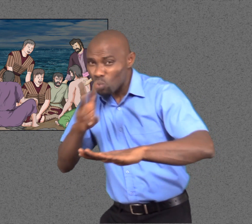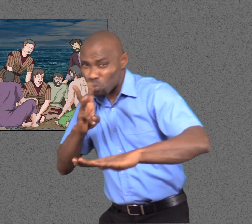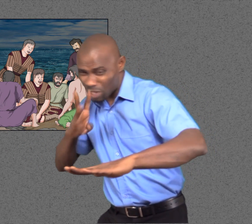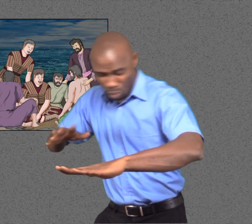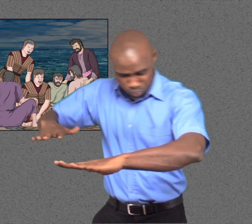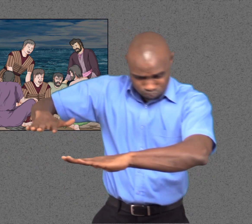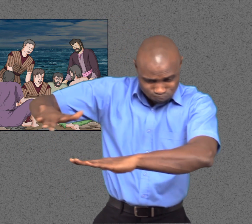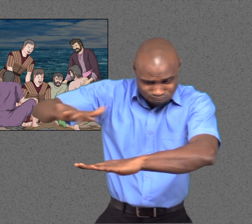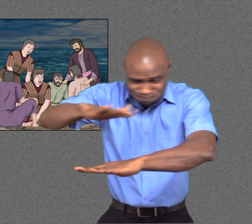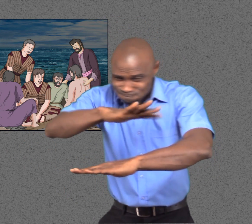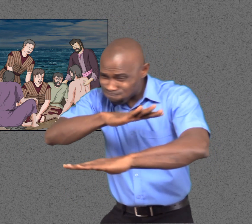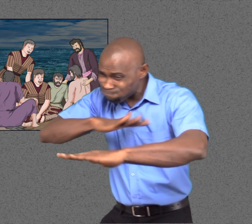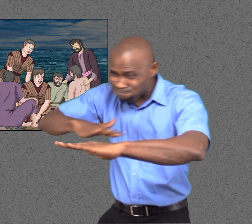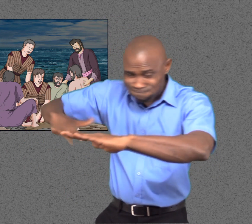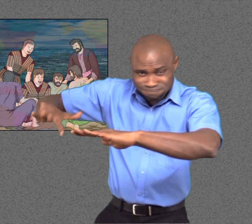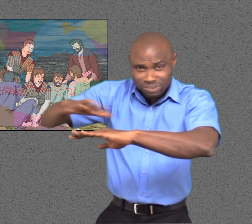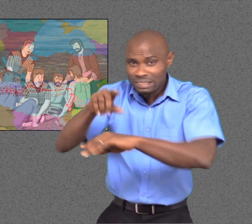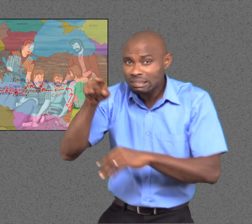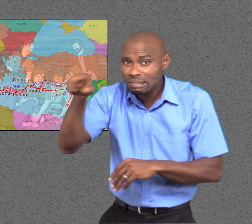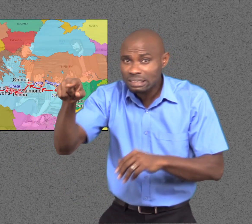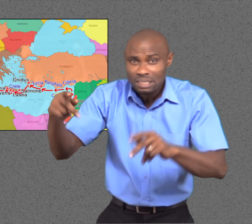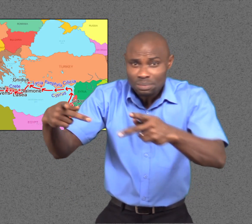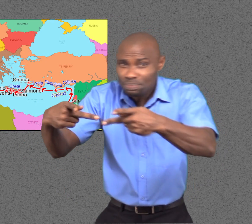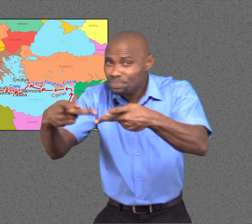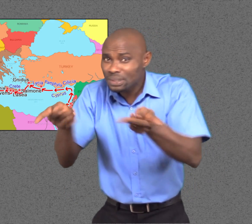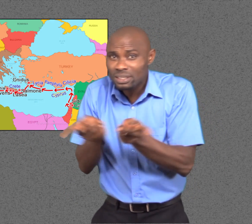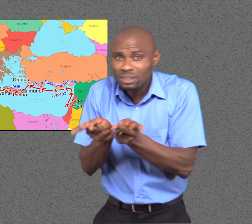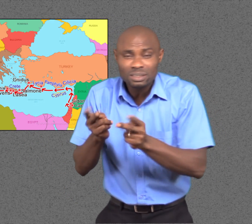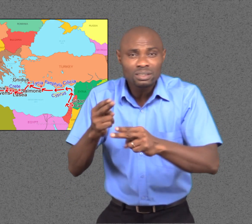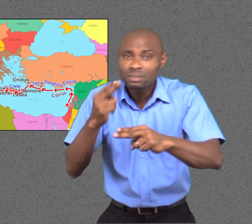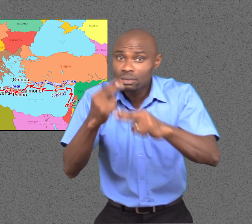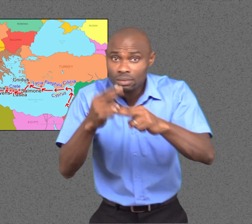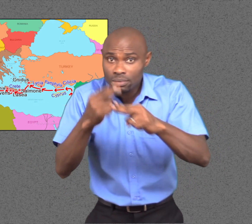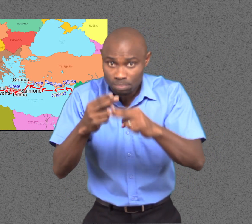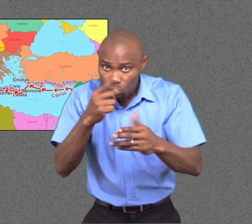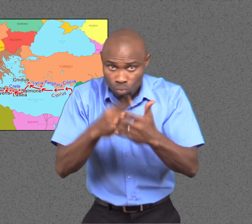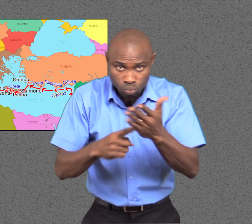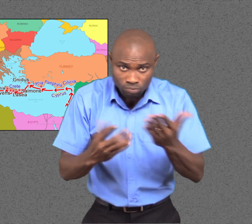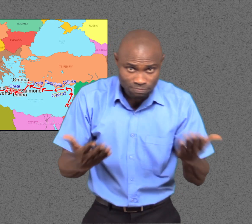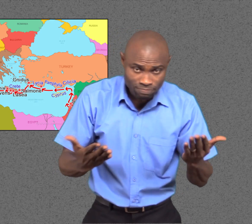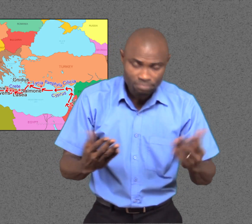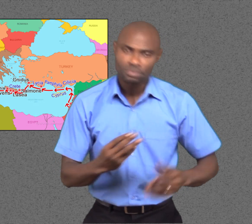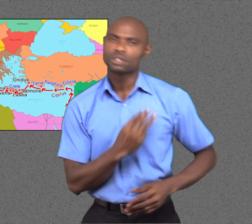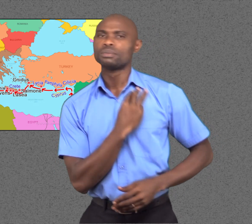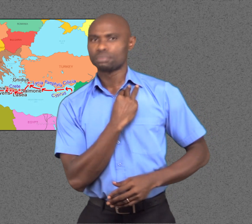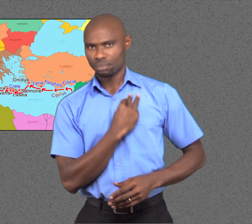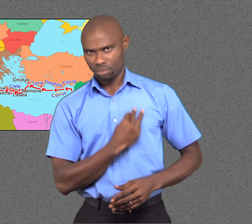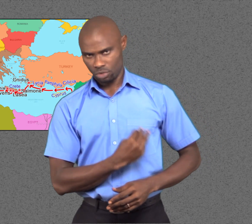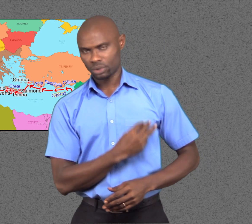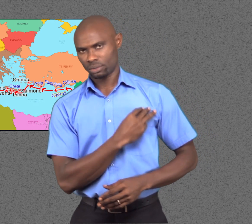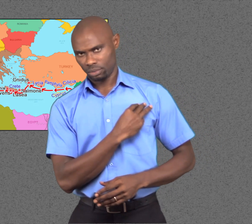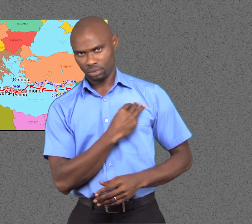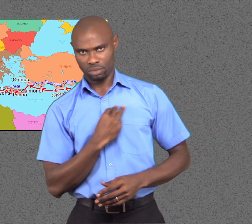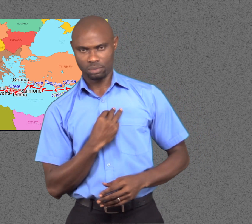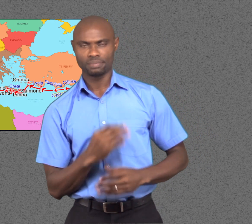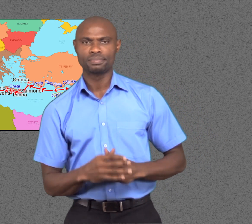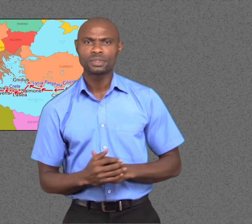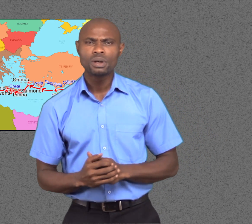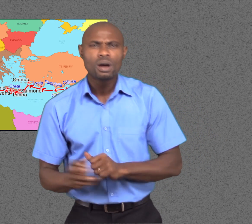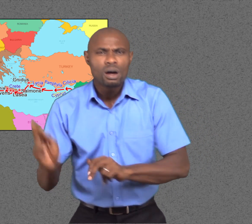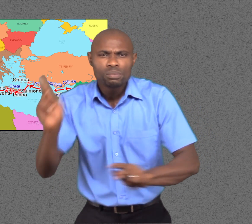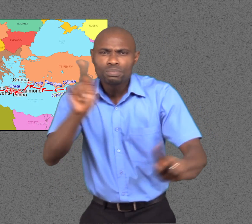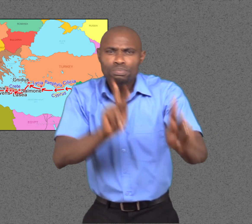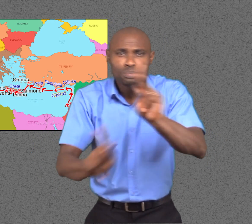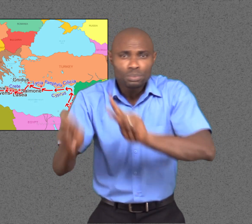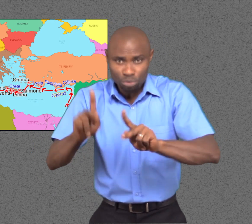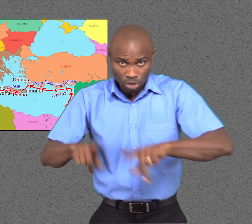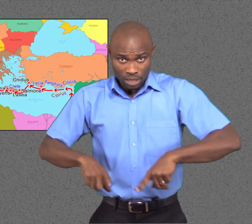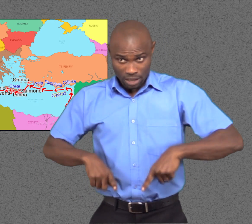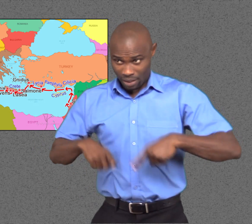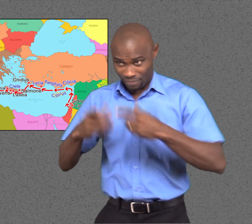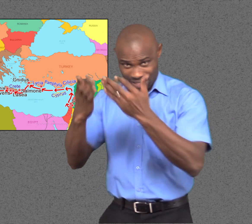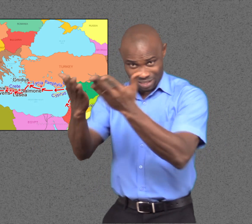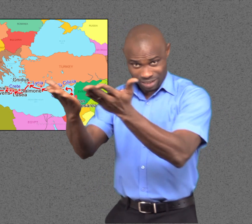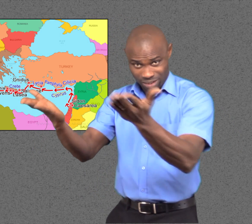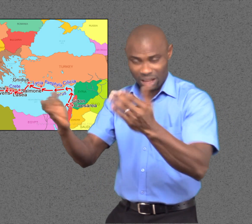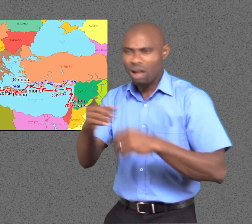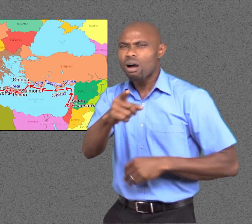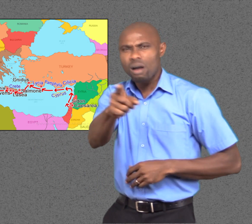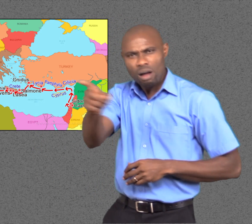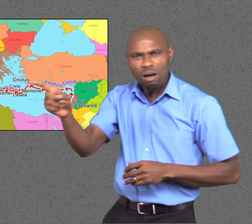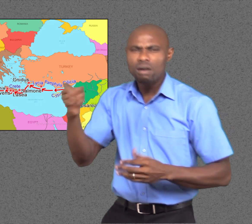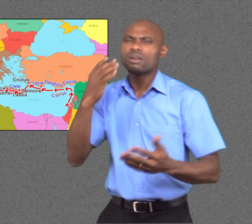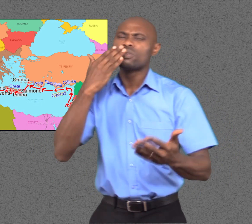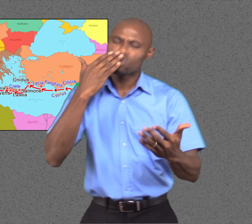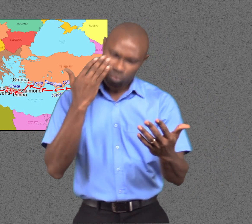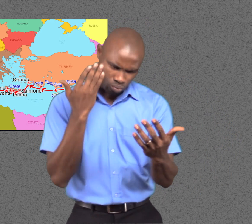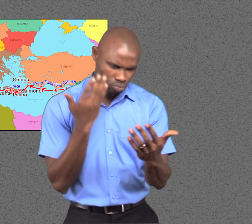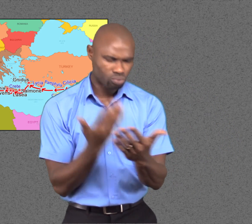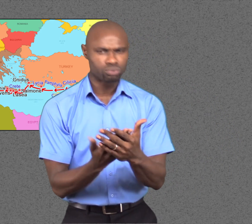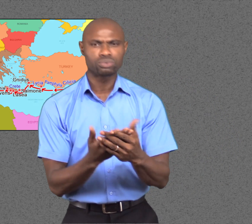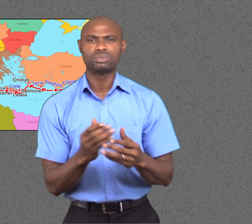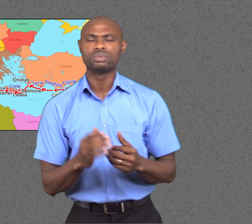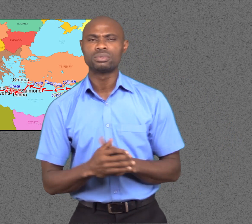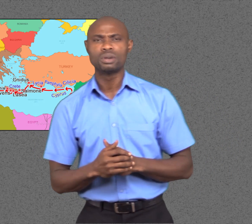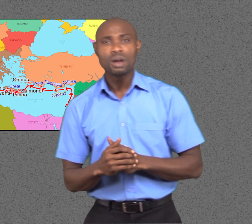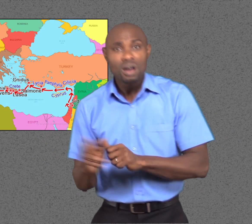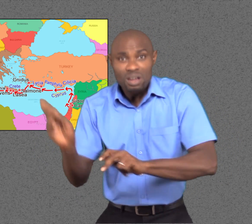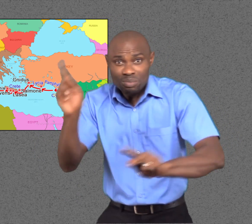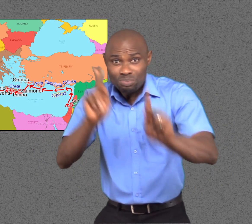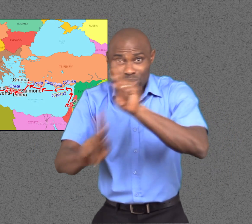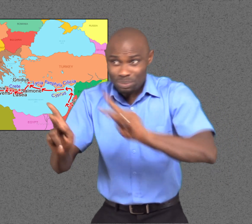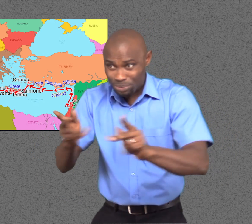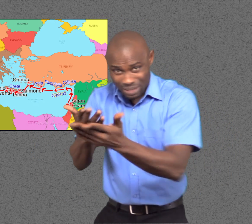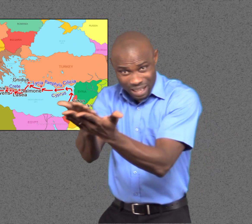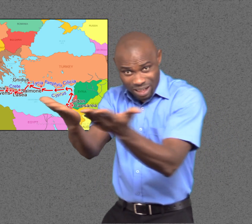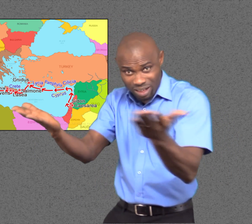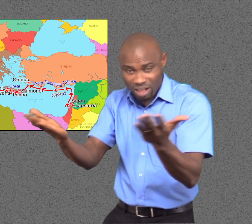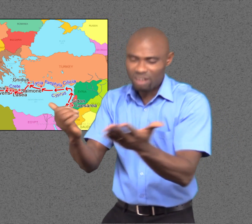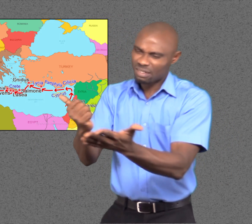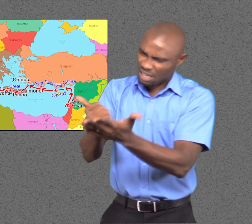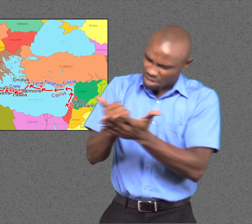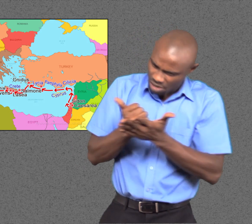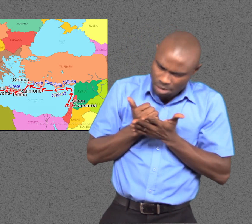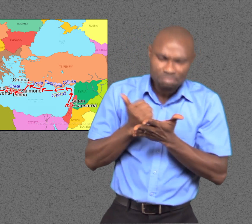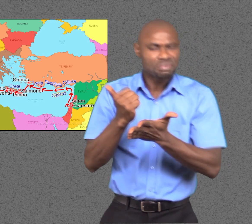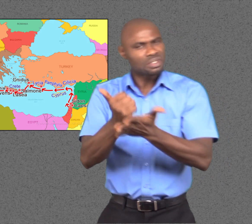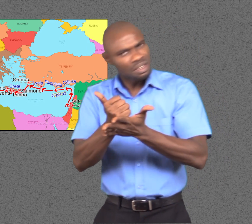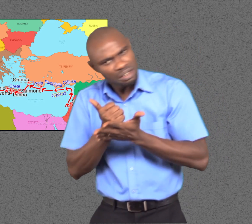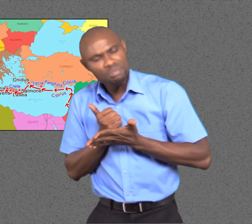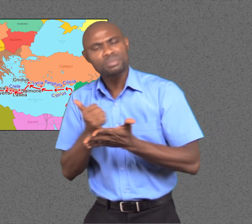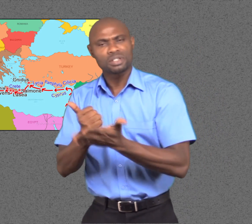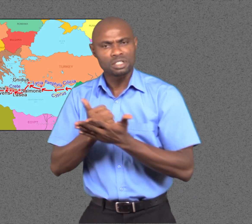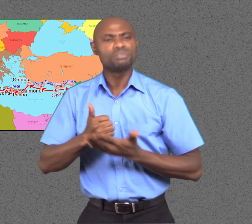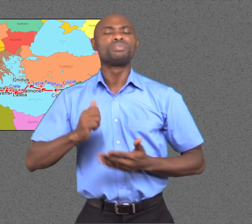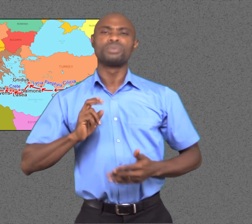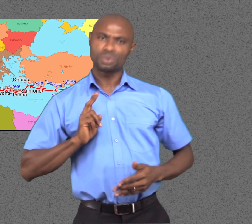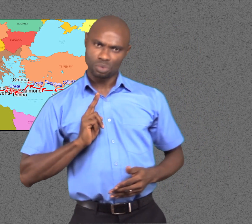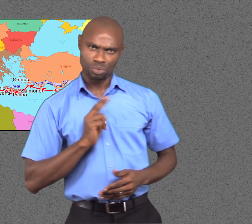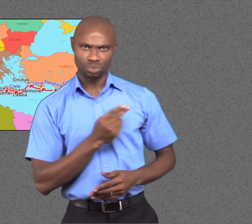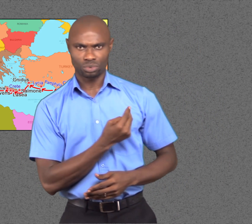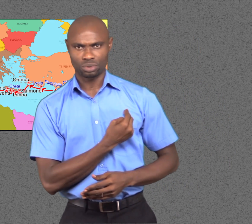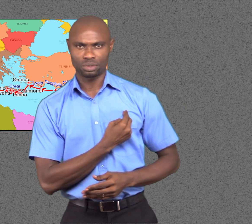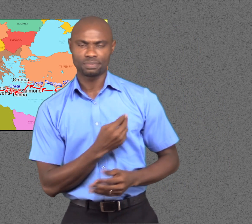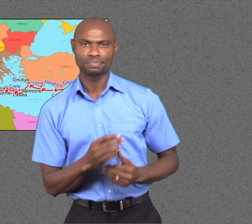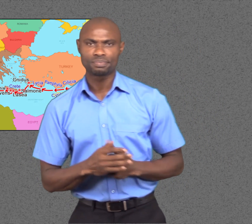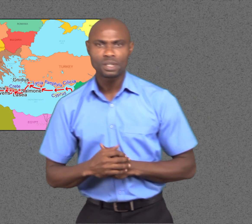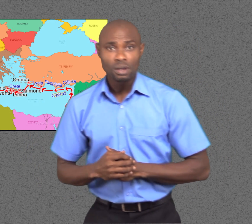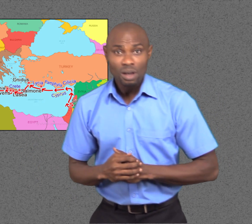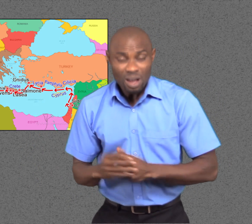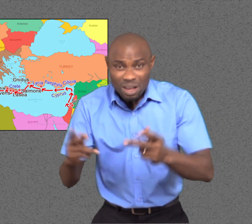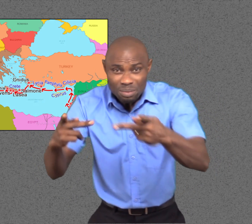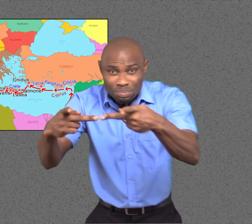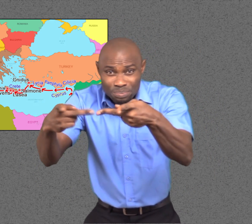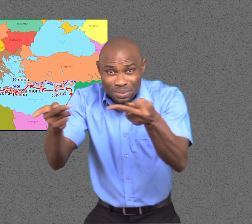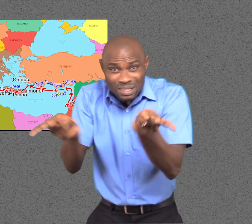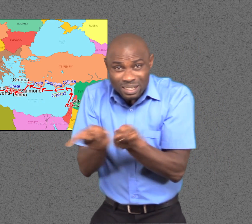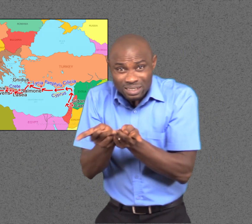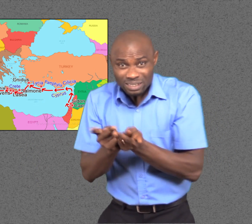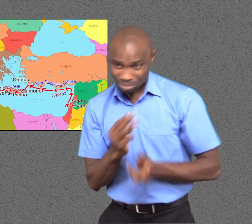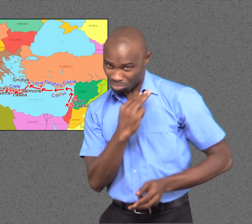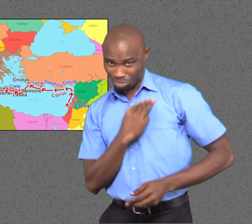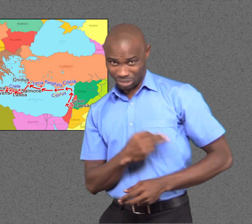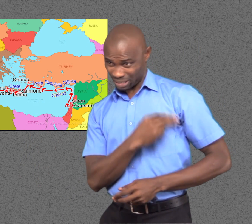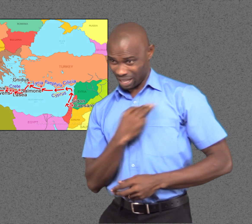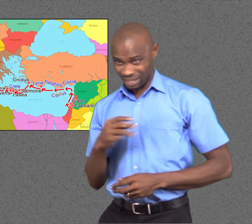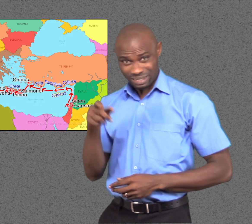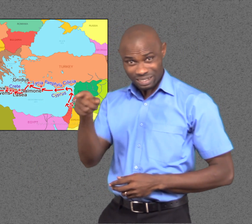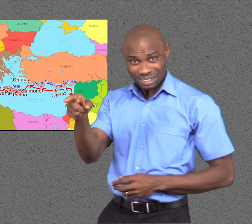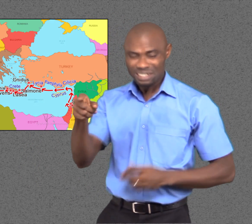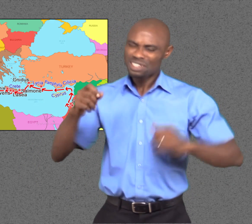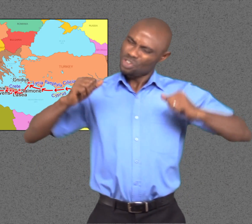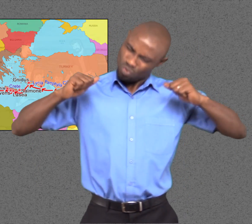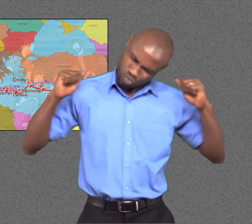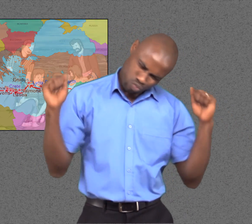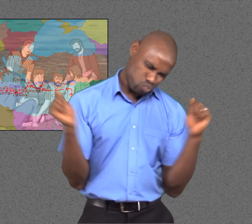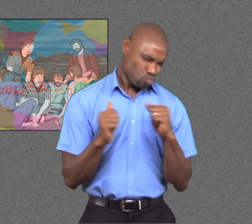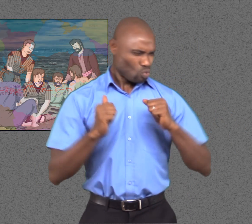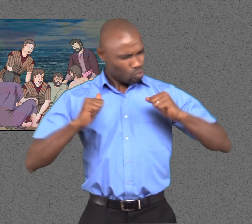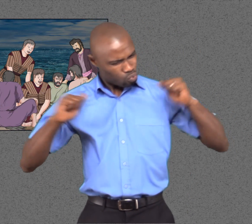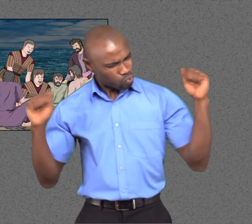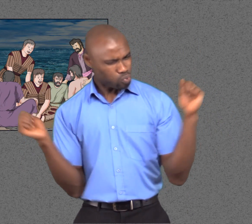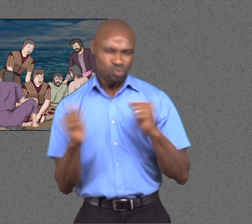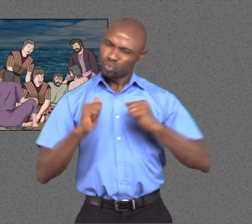Once we were safely ashore, we learned that the island was called Malta.